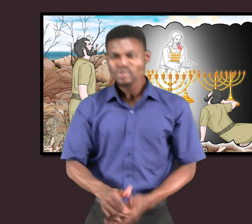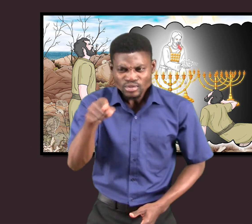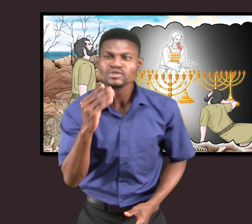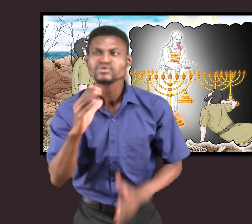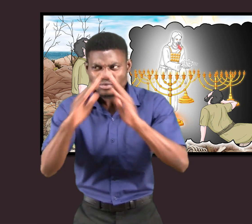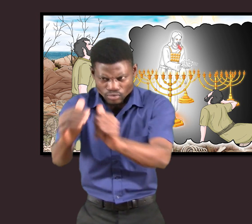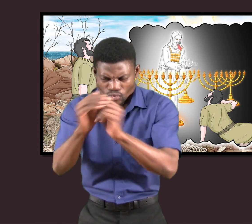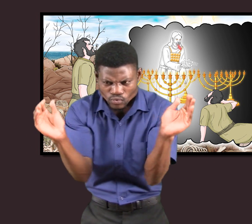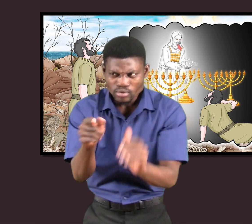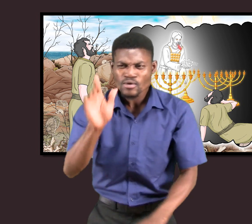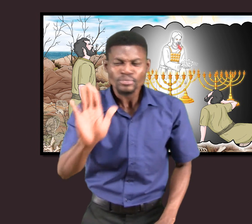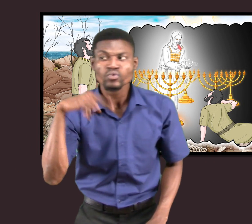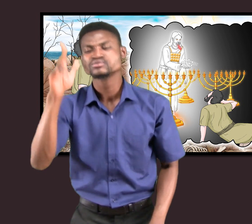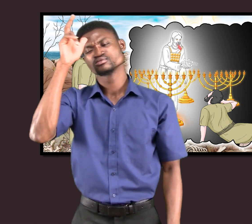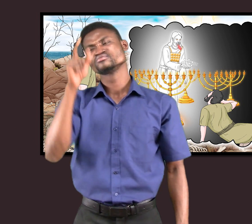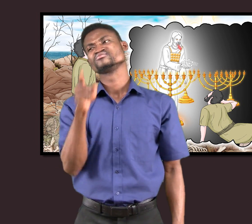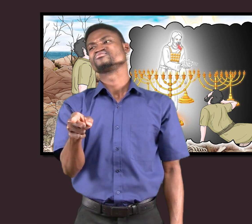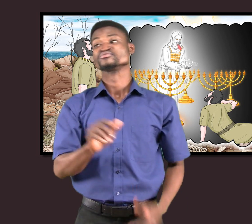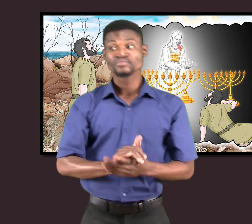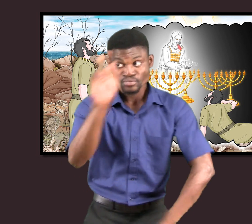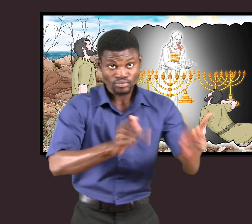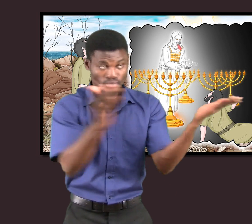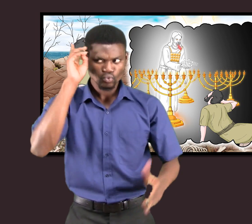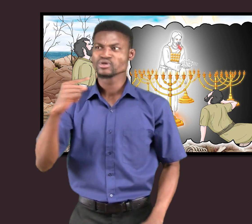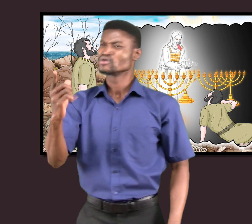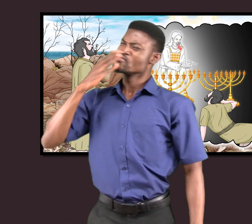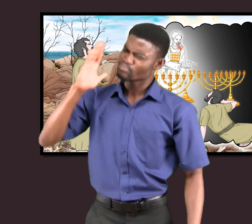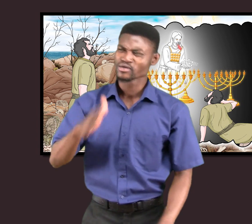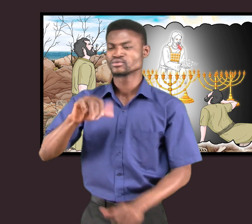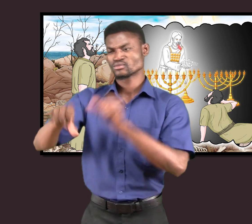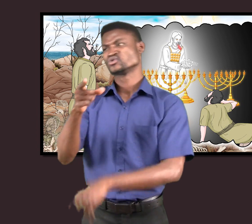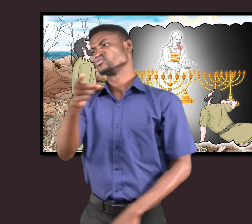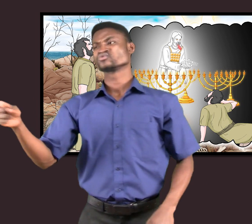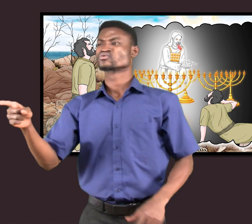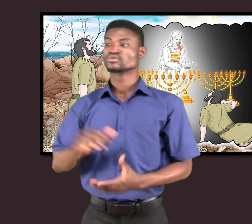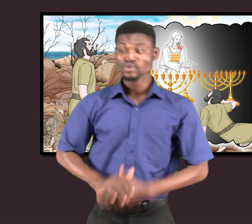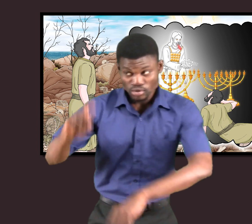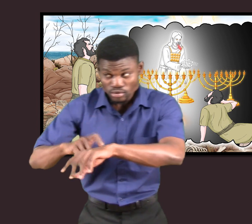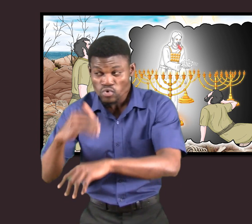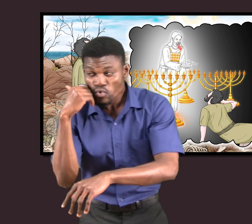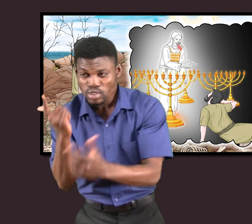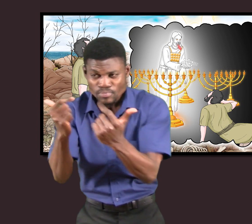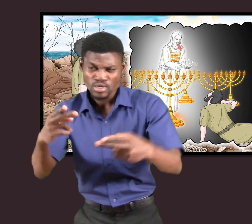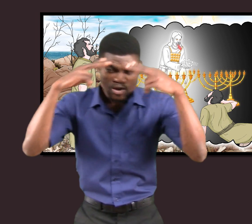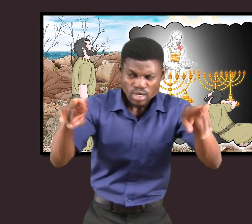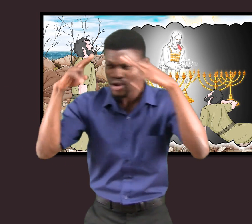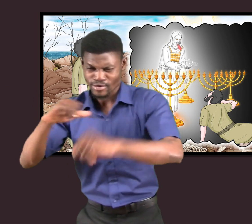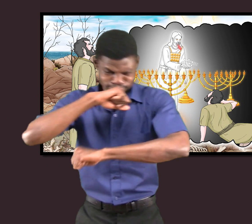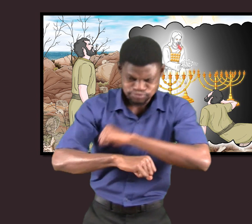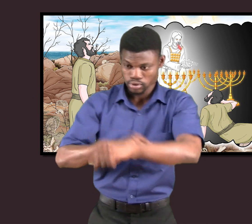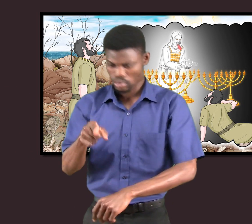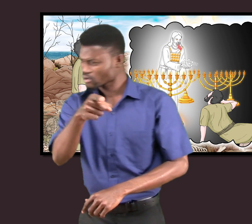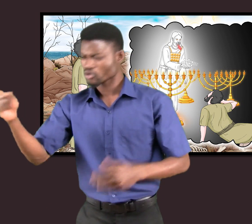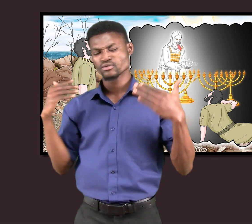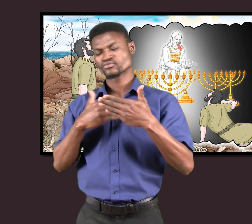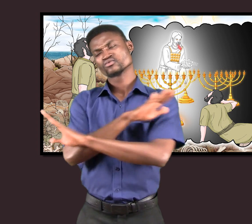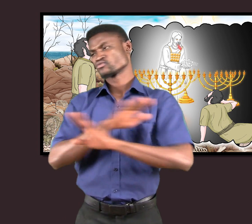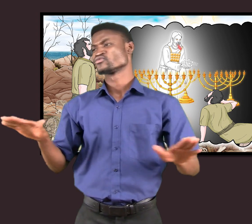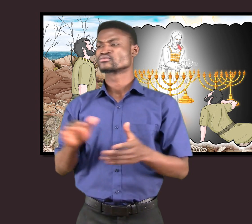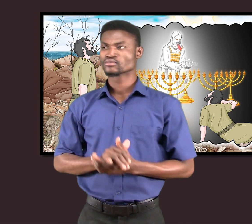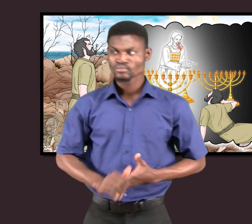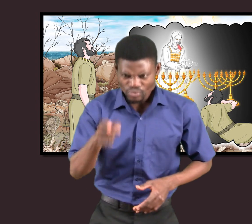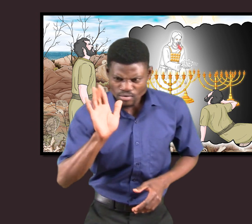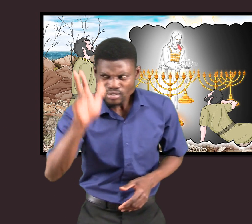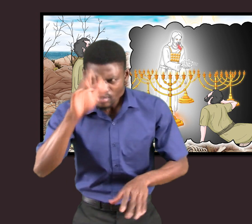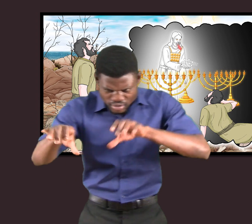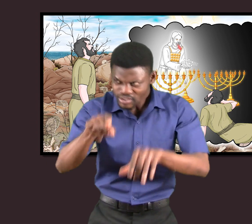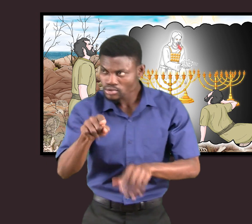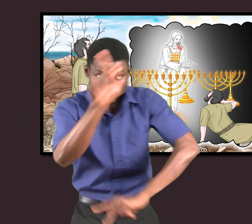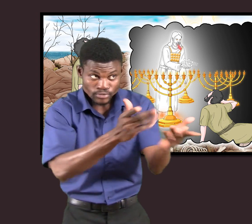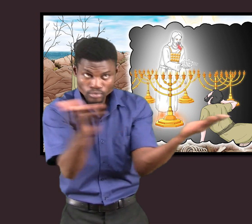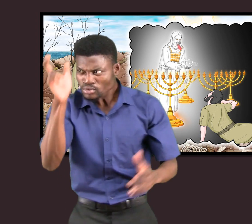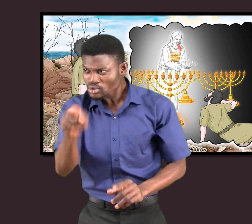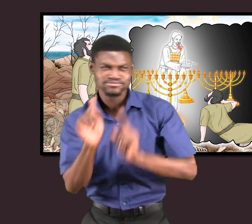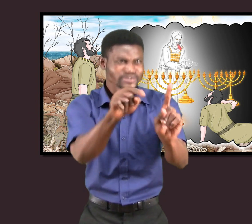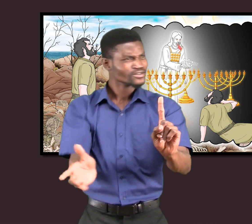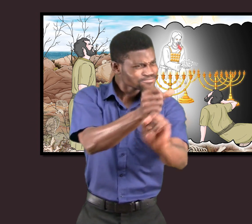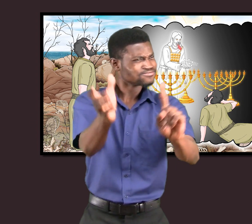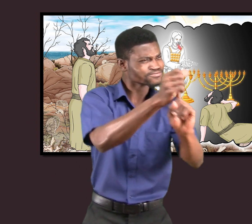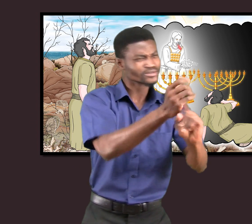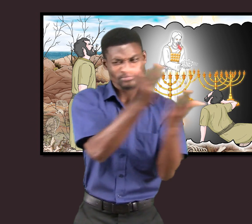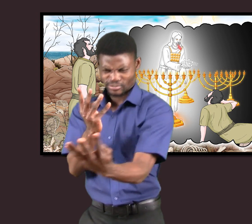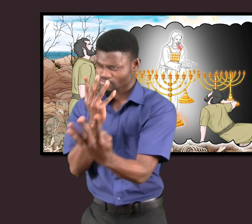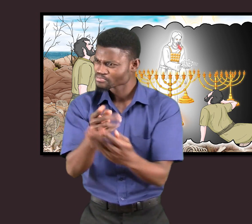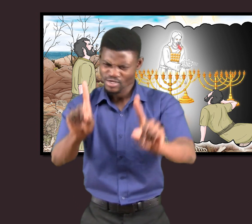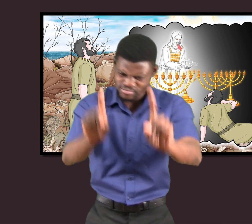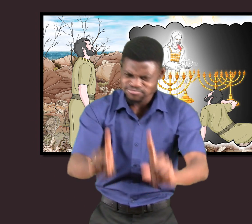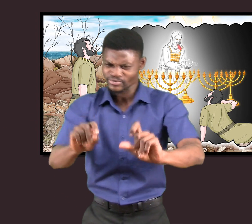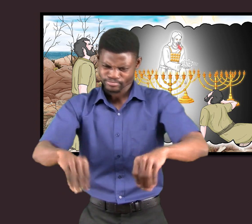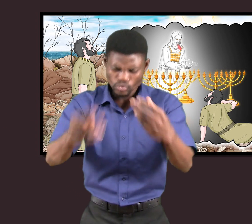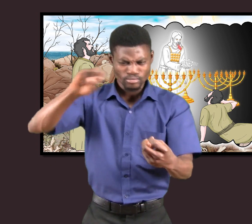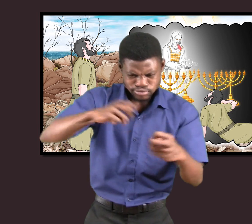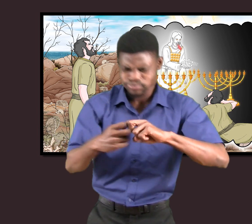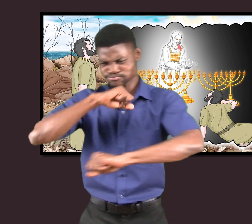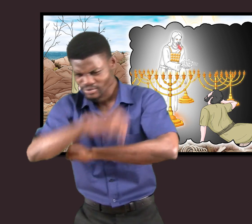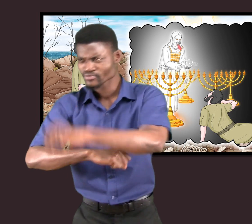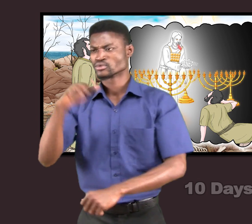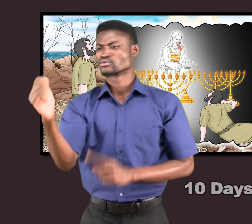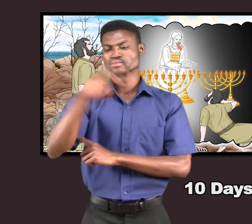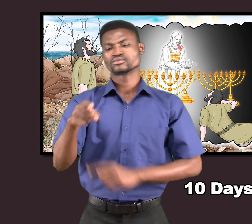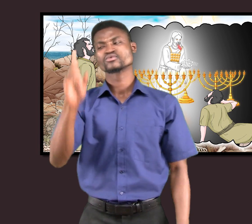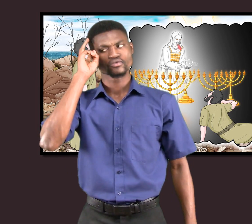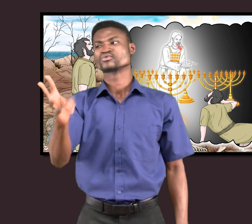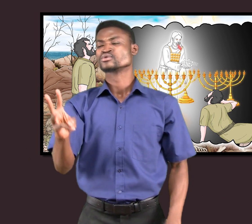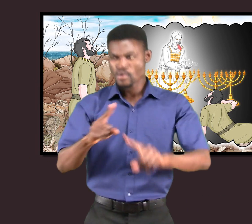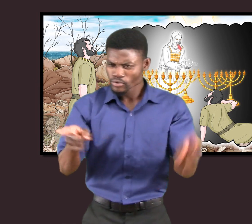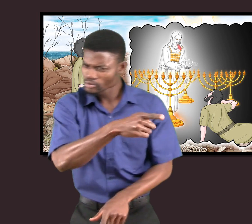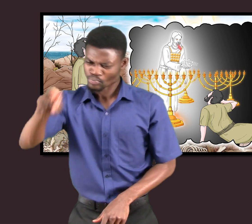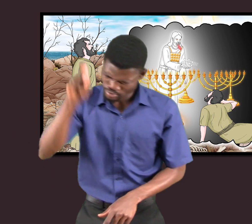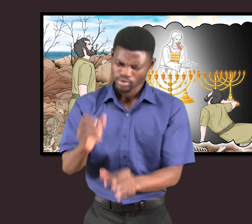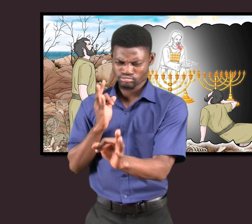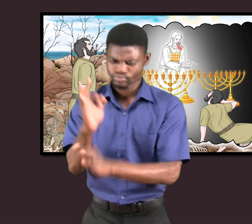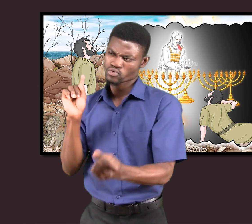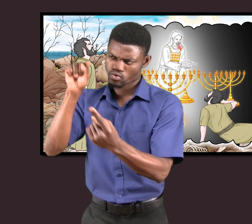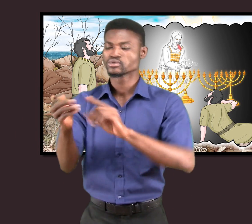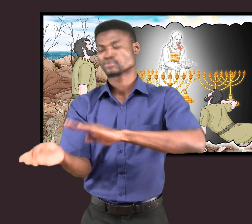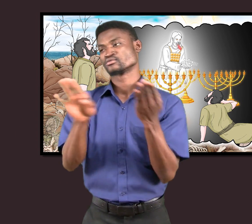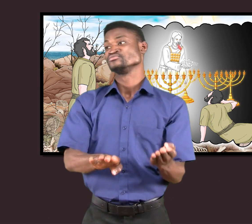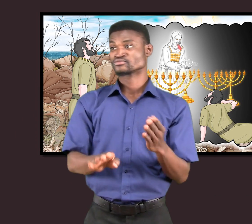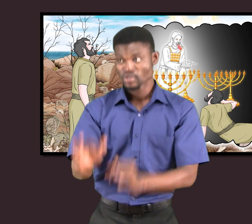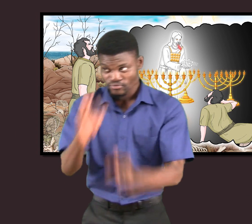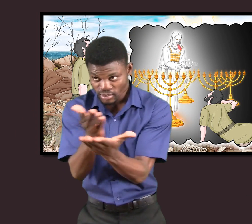Look, the devil is about to throw some of you into prison to test you, and you will suffer tribulation for ten days.